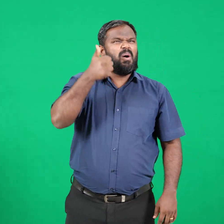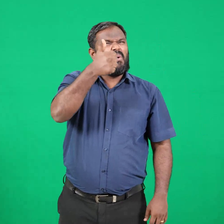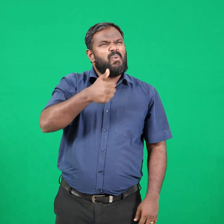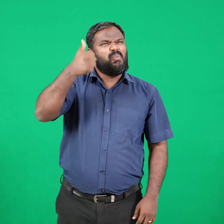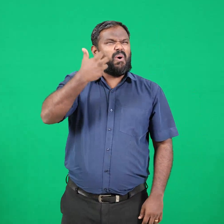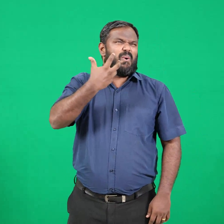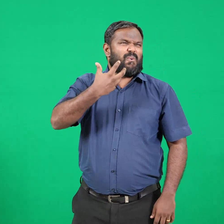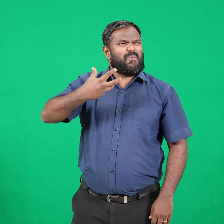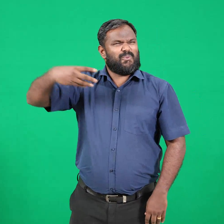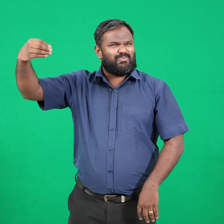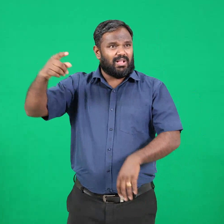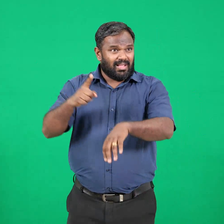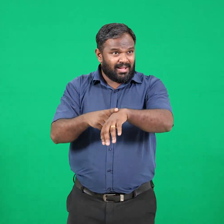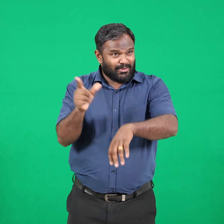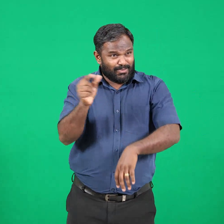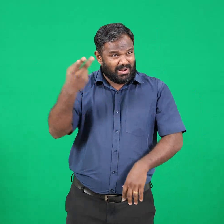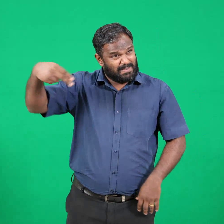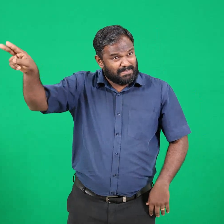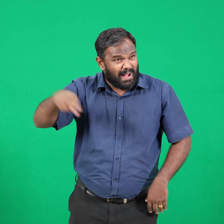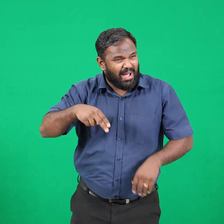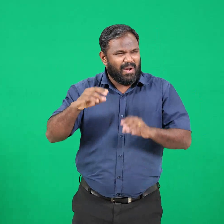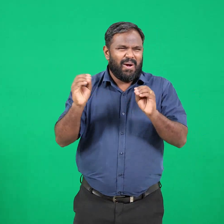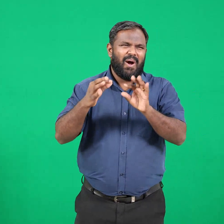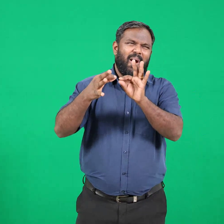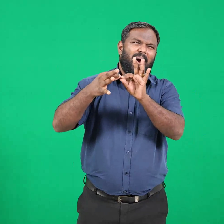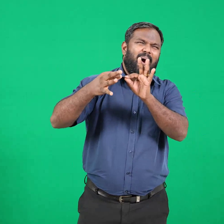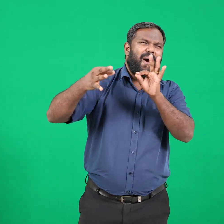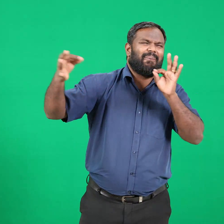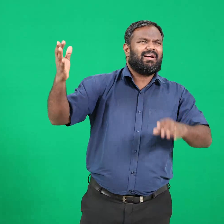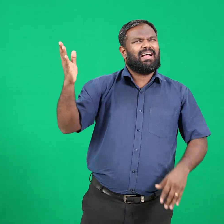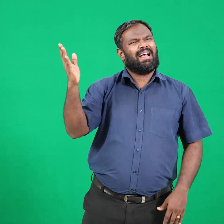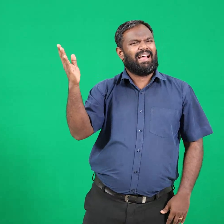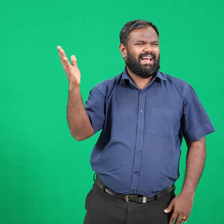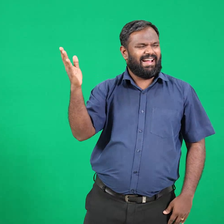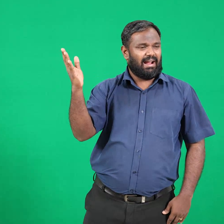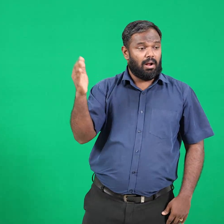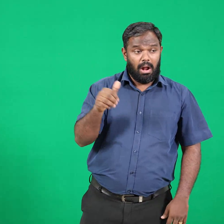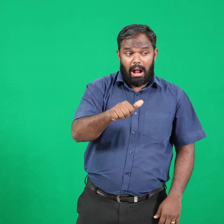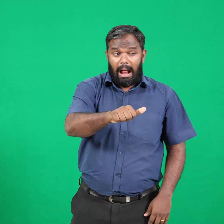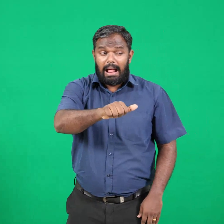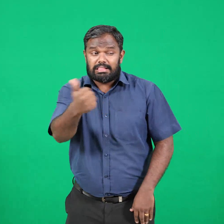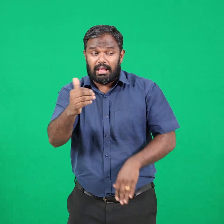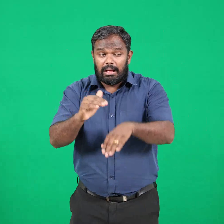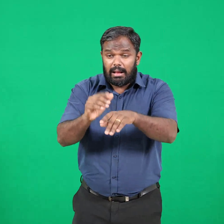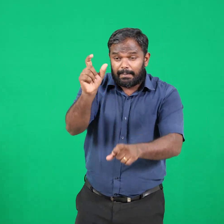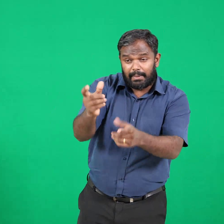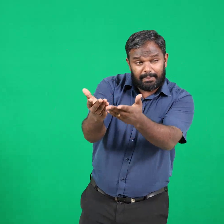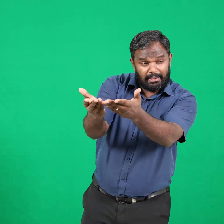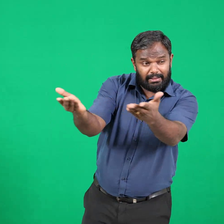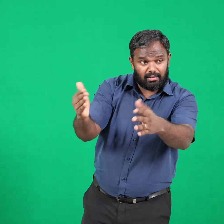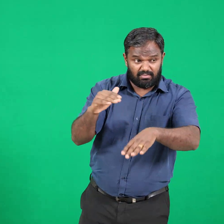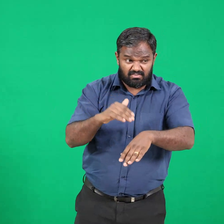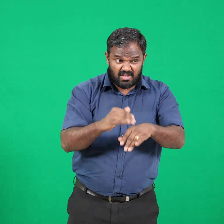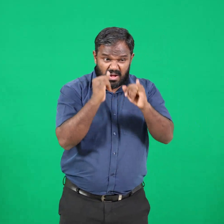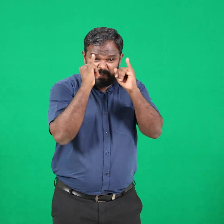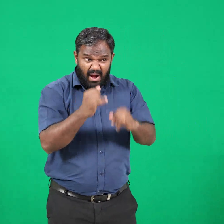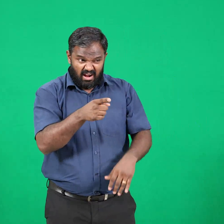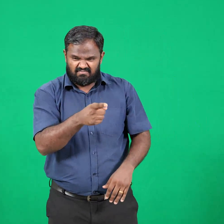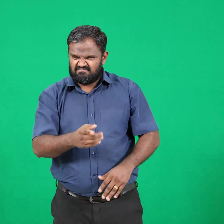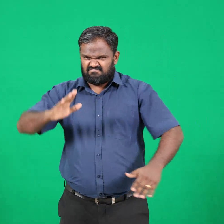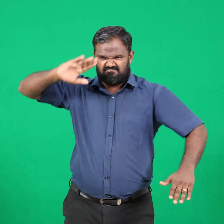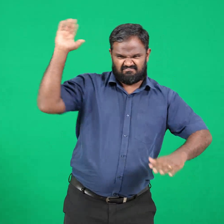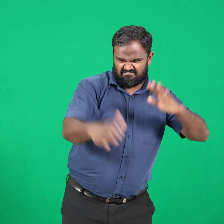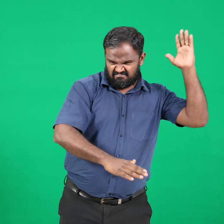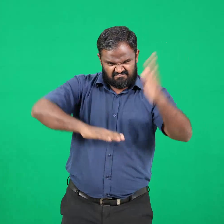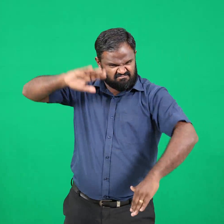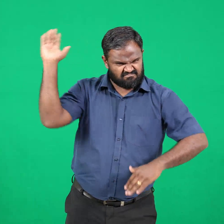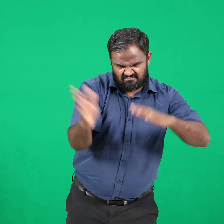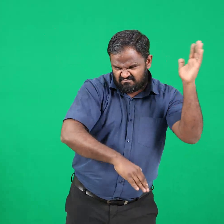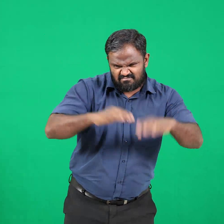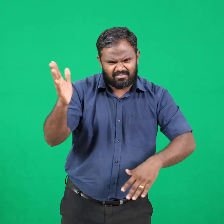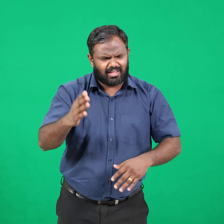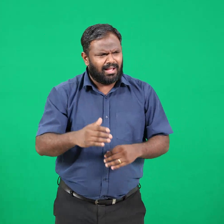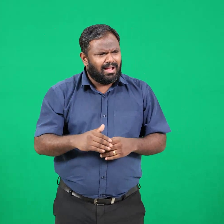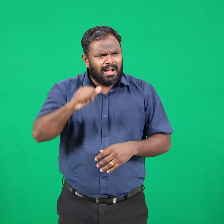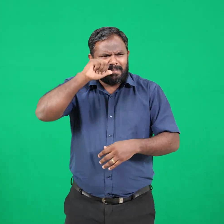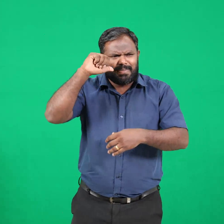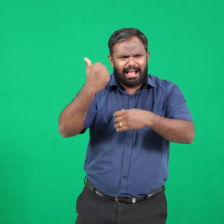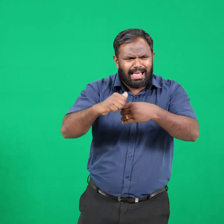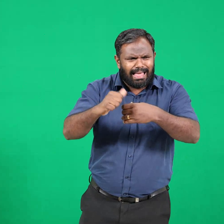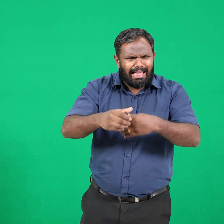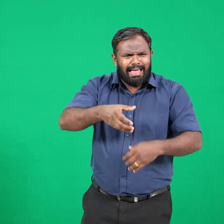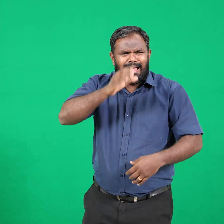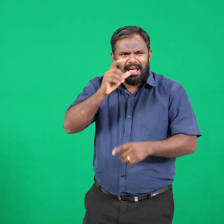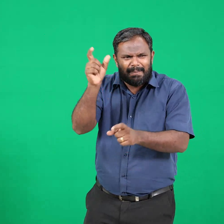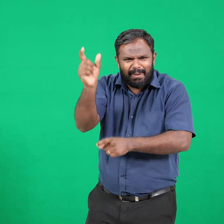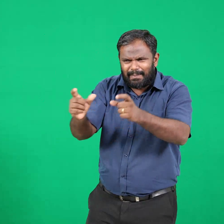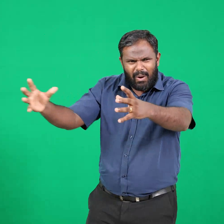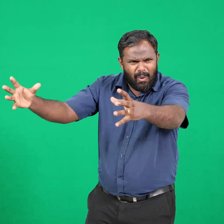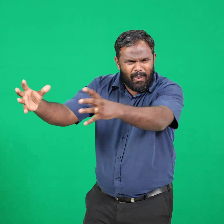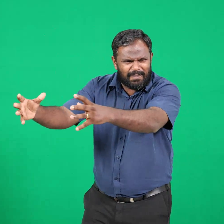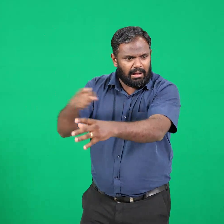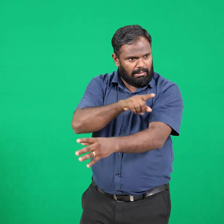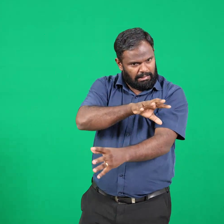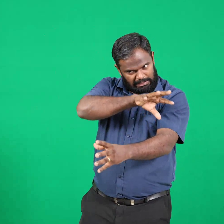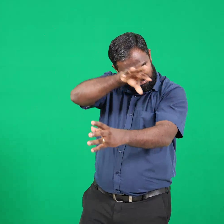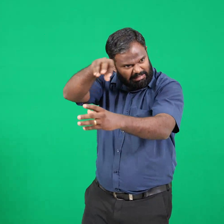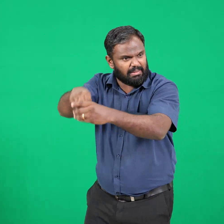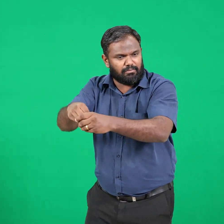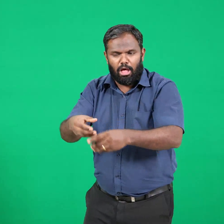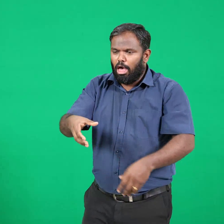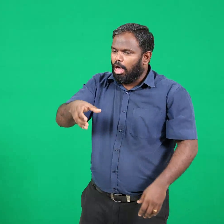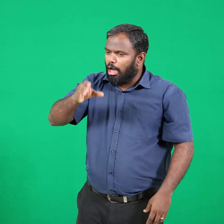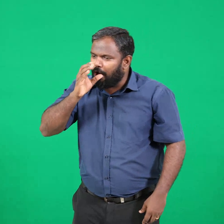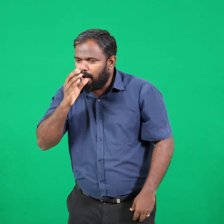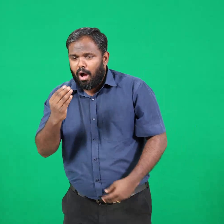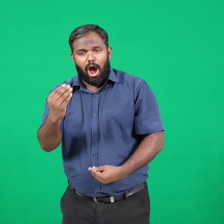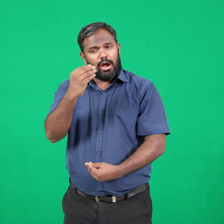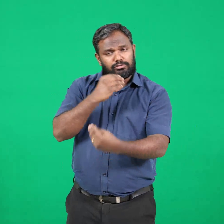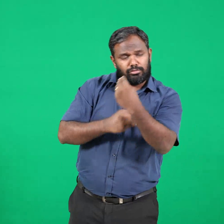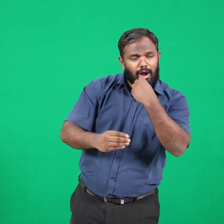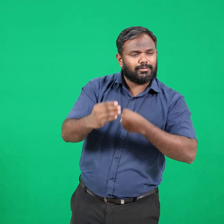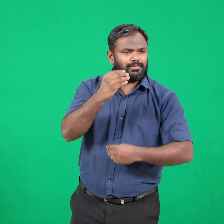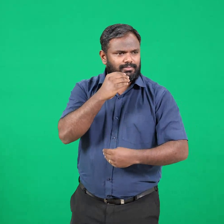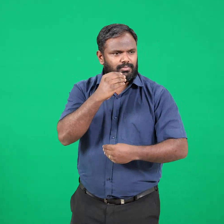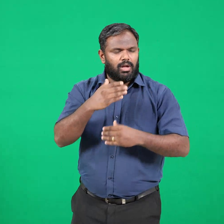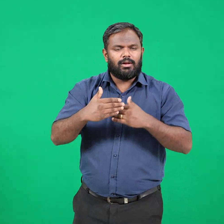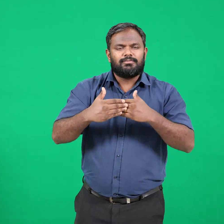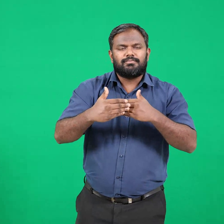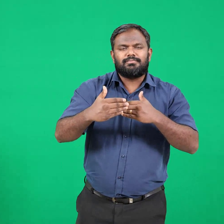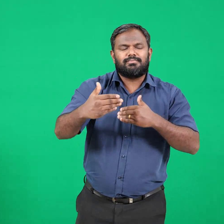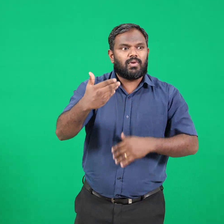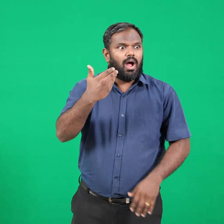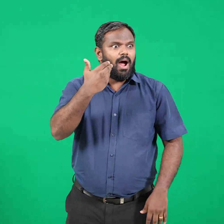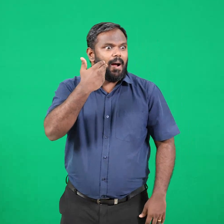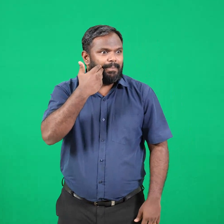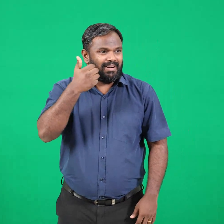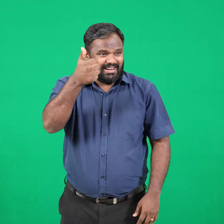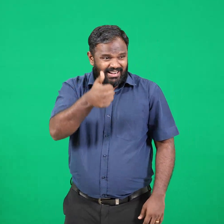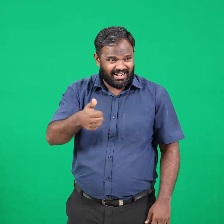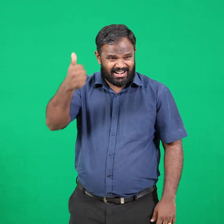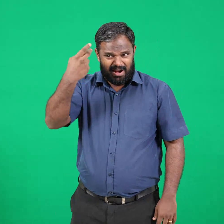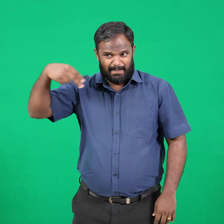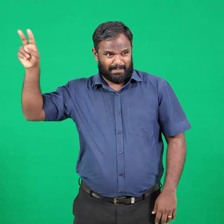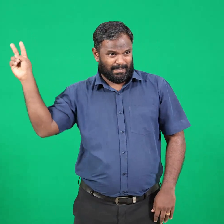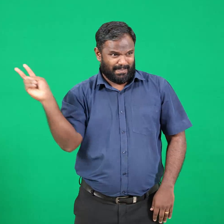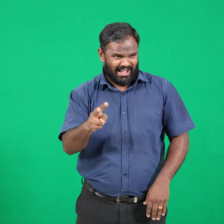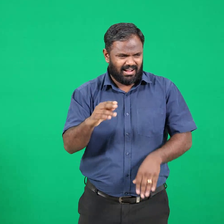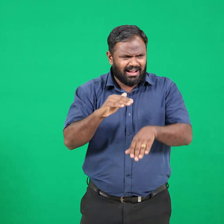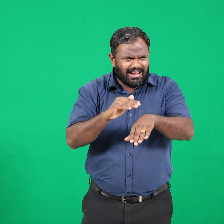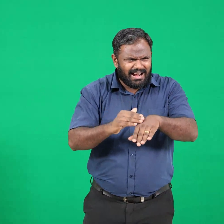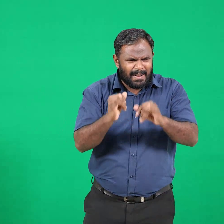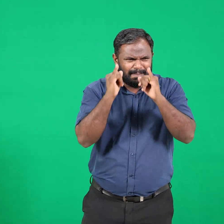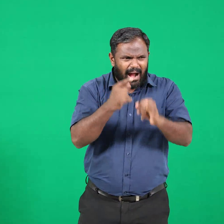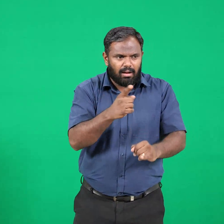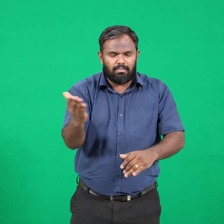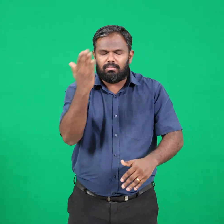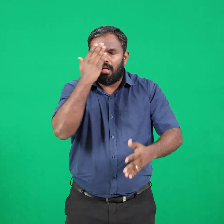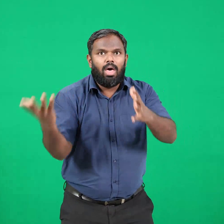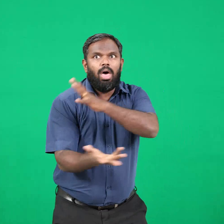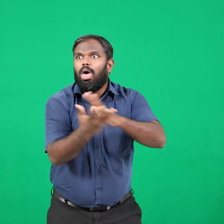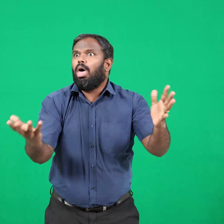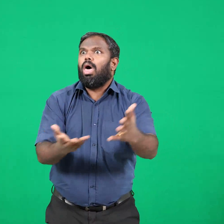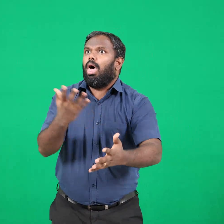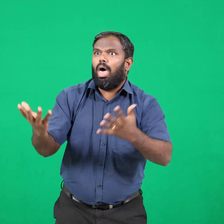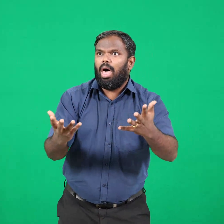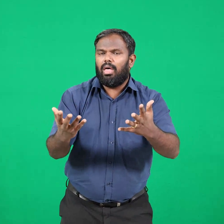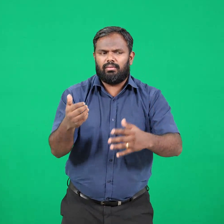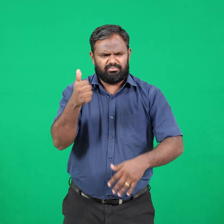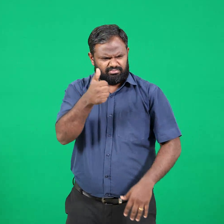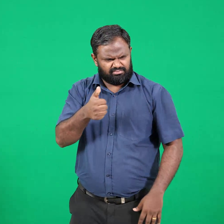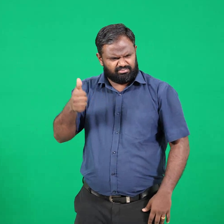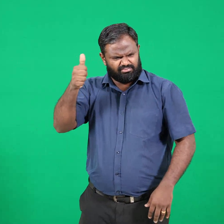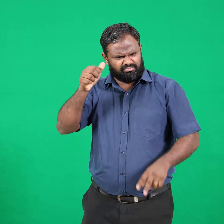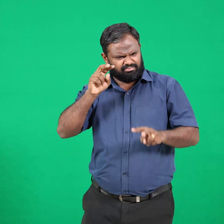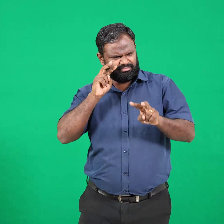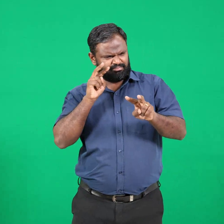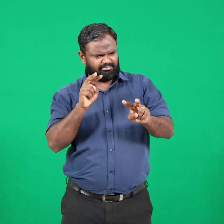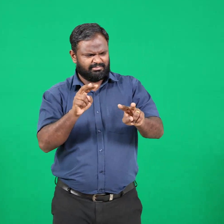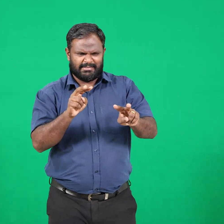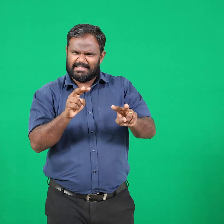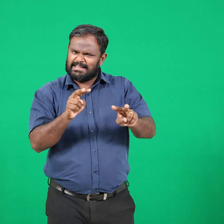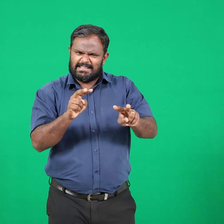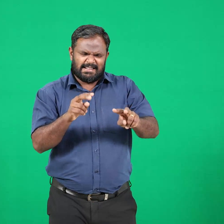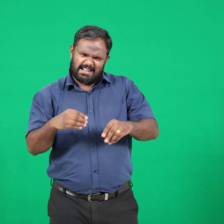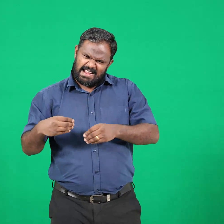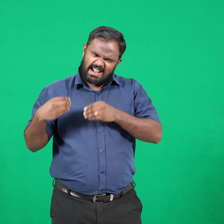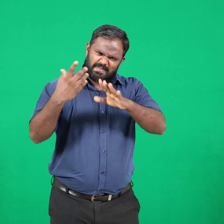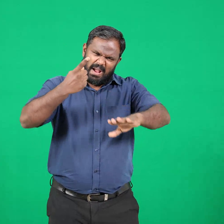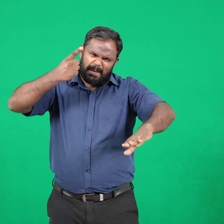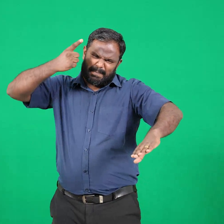The master of that servant will come on a day he does not expect and at an hour he does not anticipate.